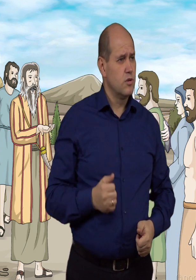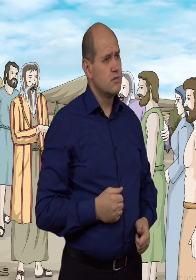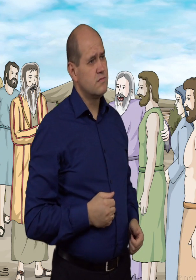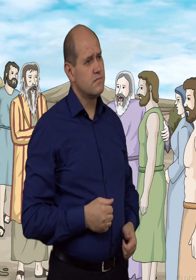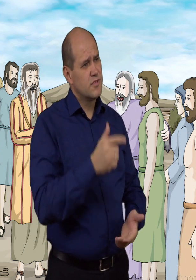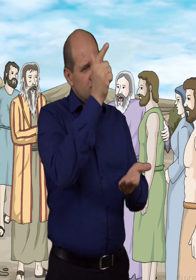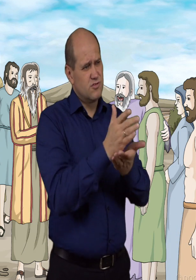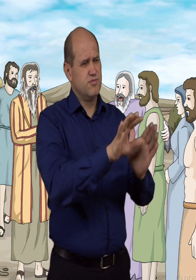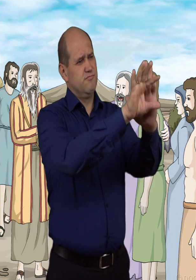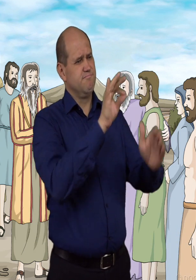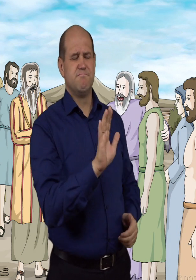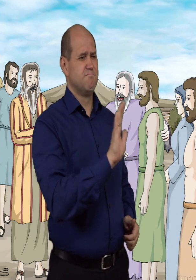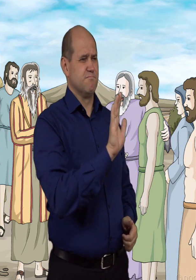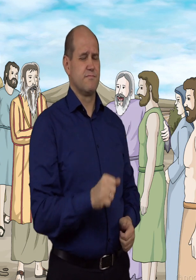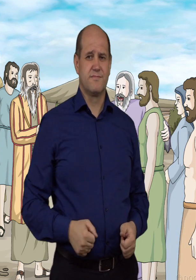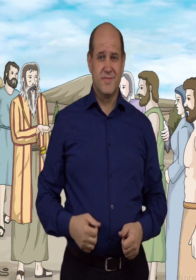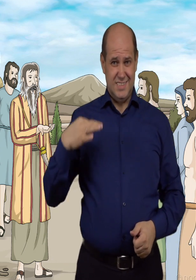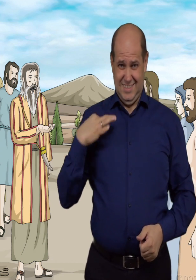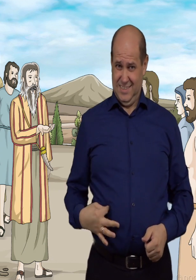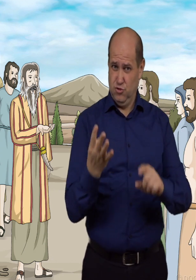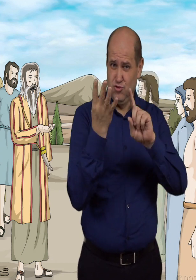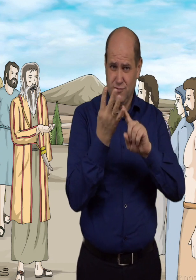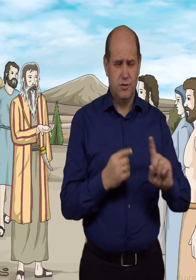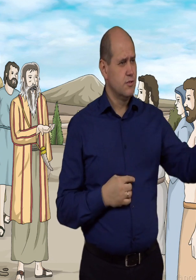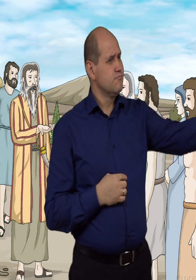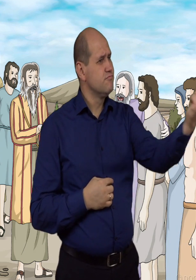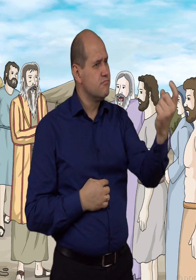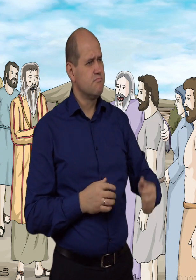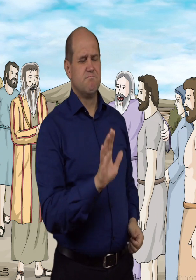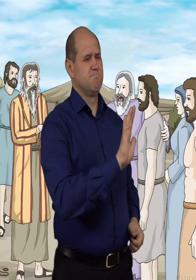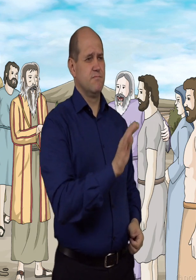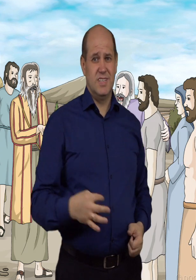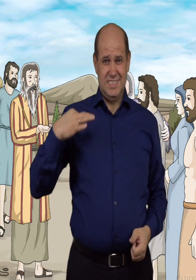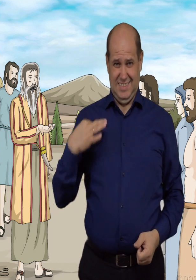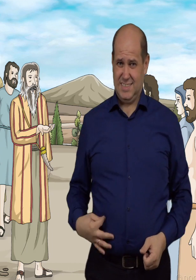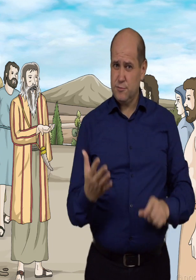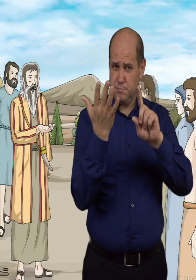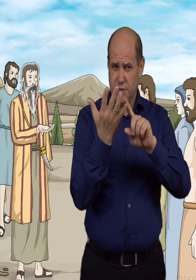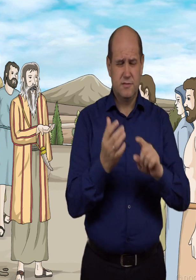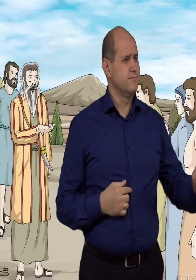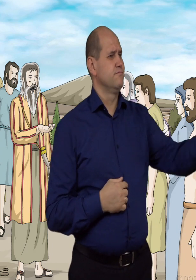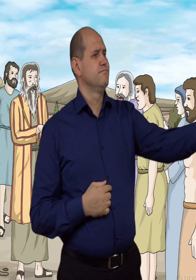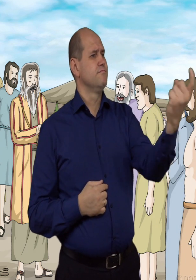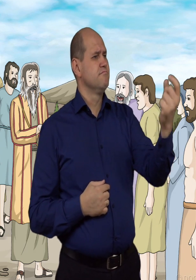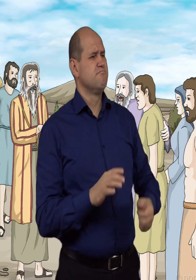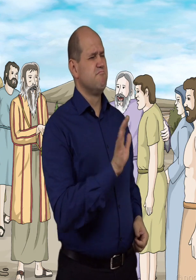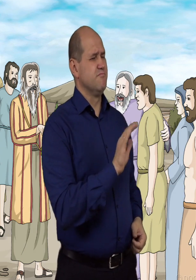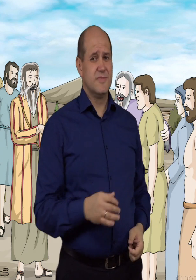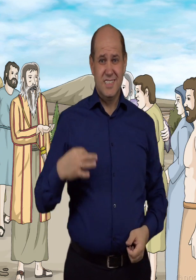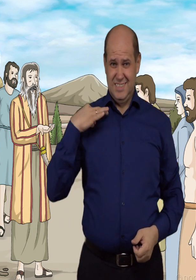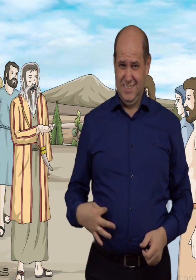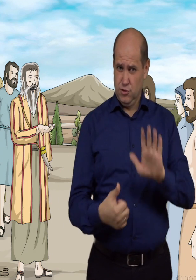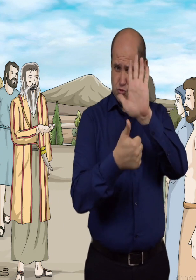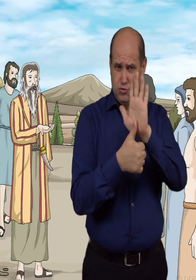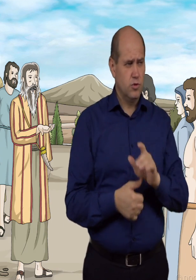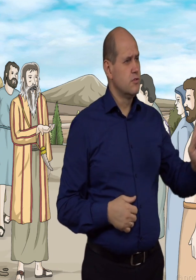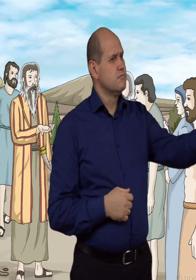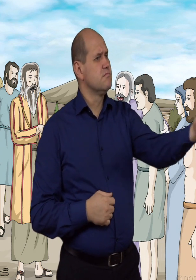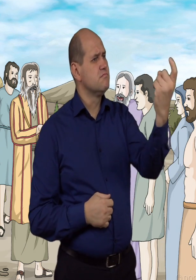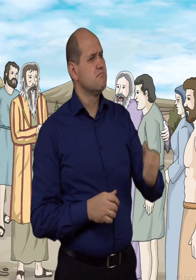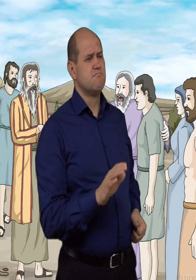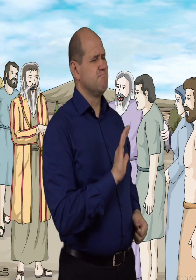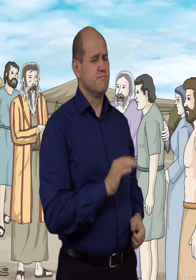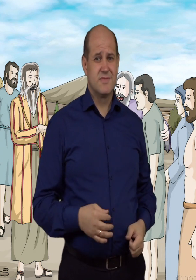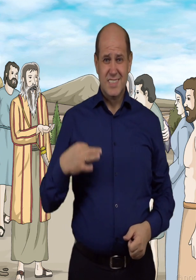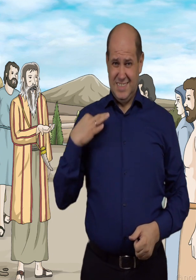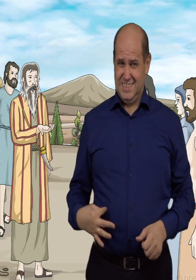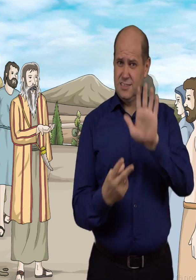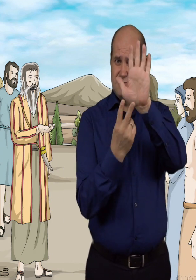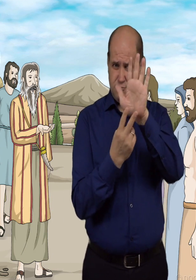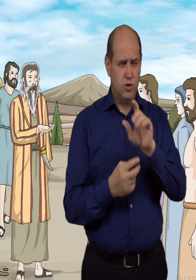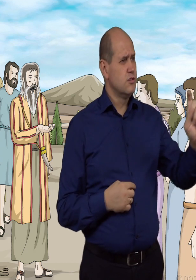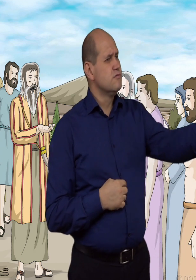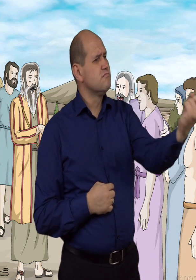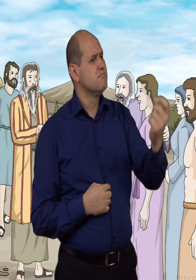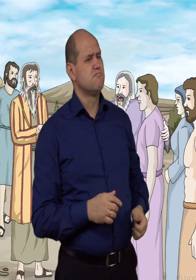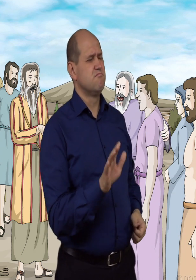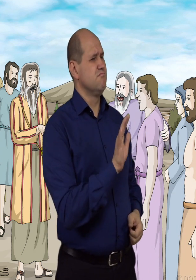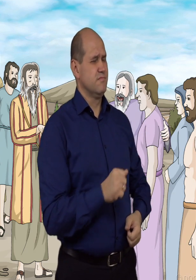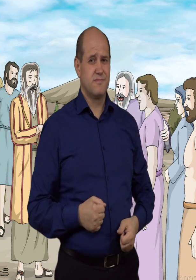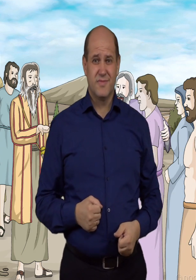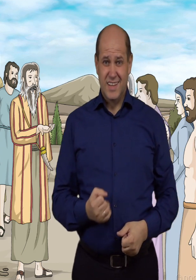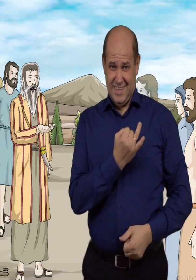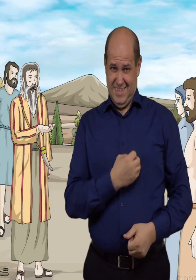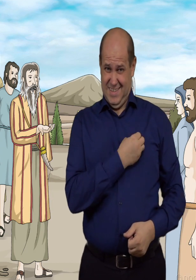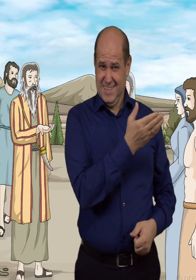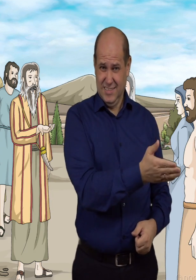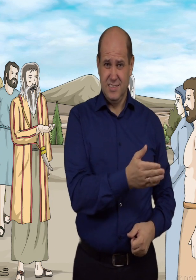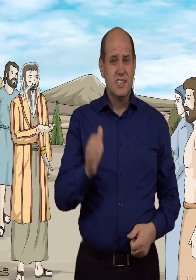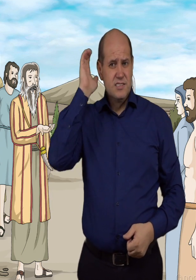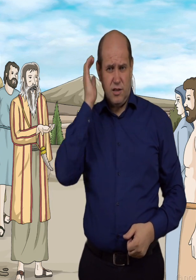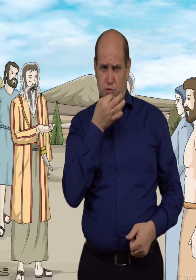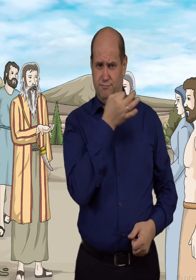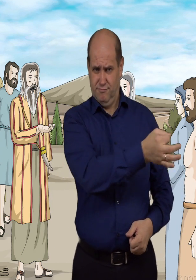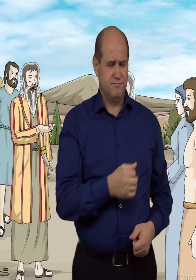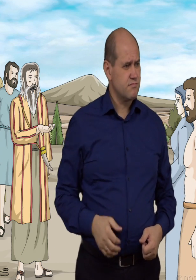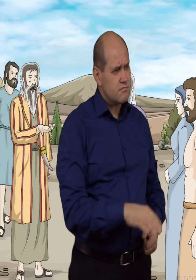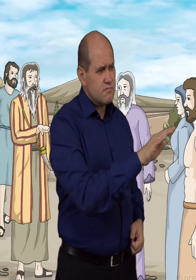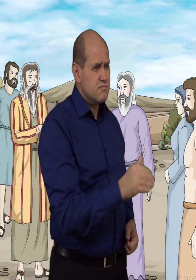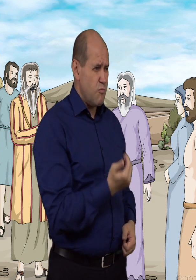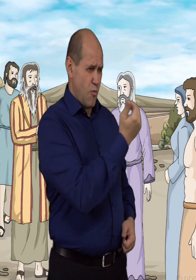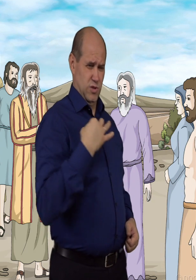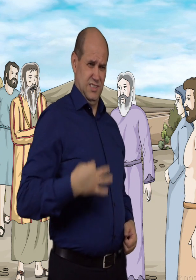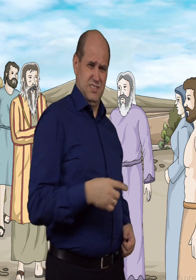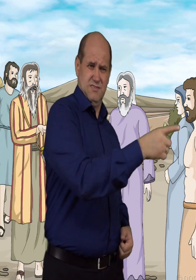Thus Jesse made seven of his sons pass before Samuel, but Samuel told him, “The LORD has not chosen any of these.”